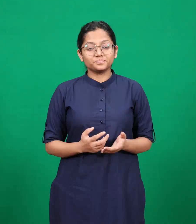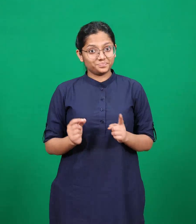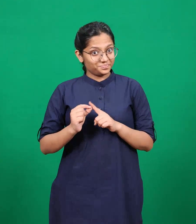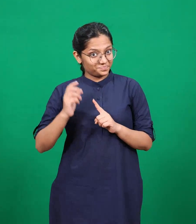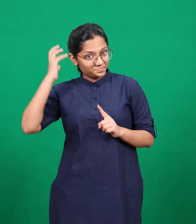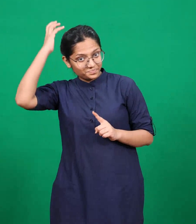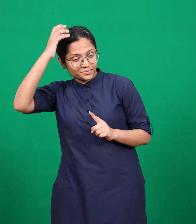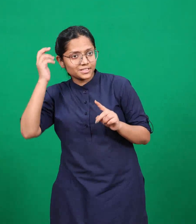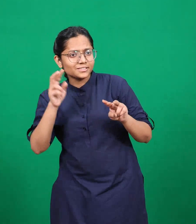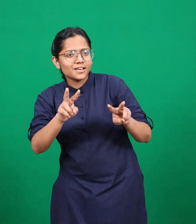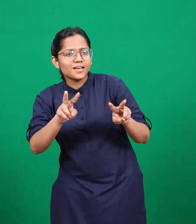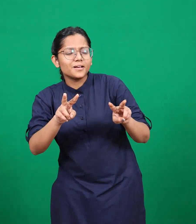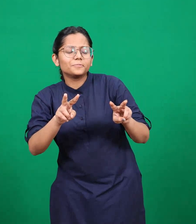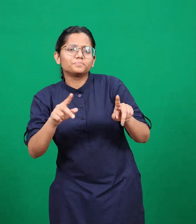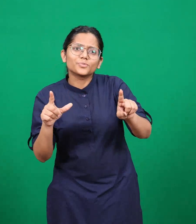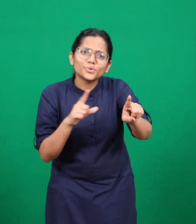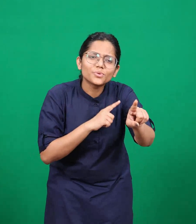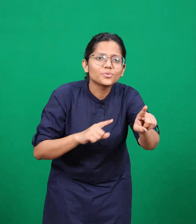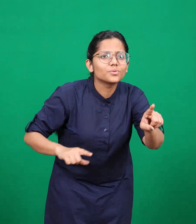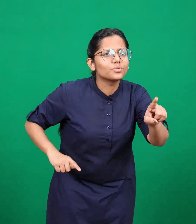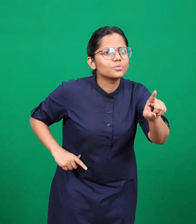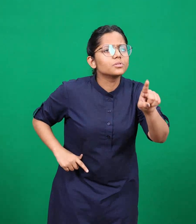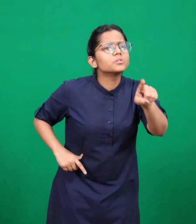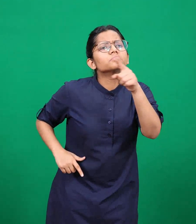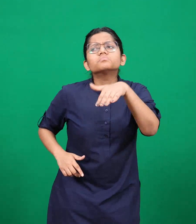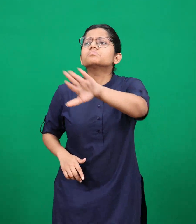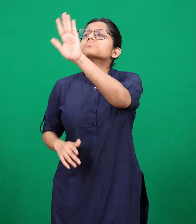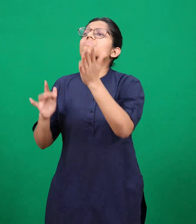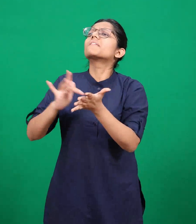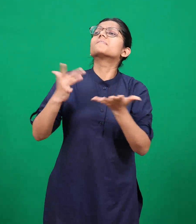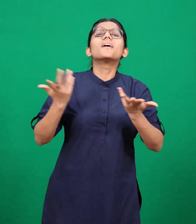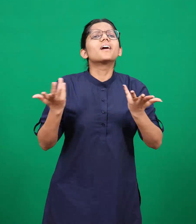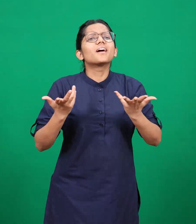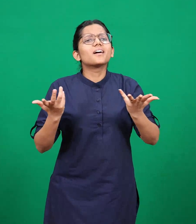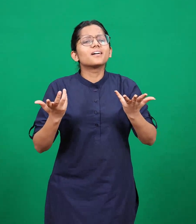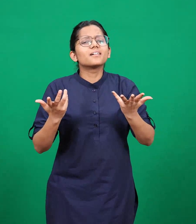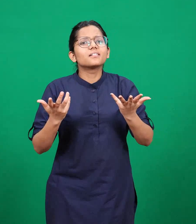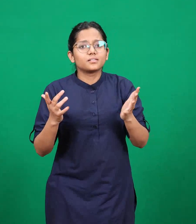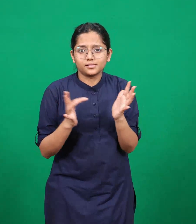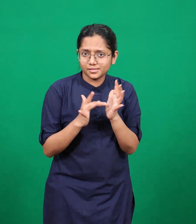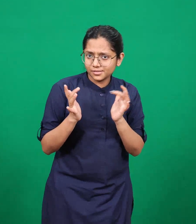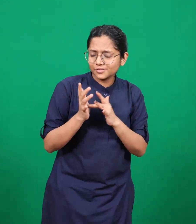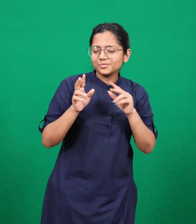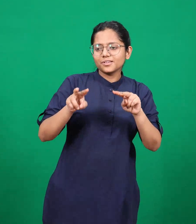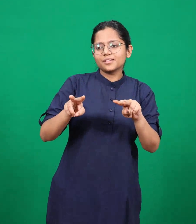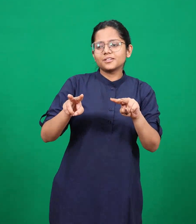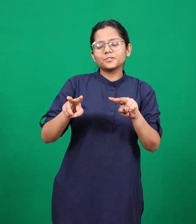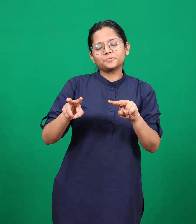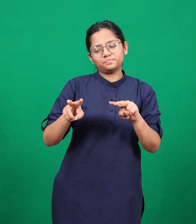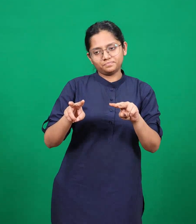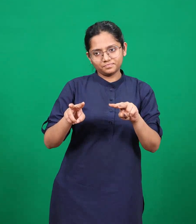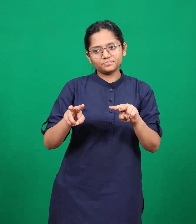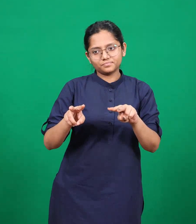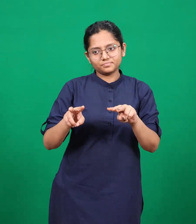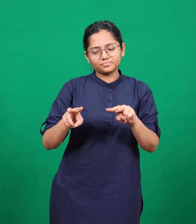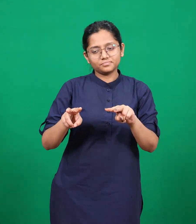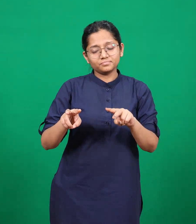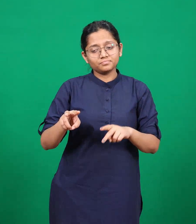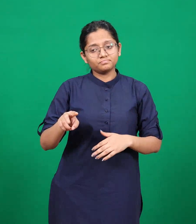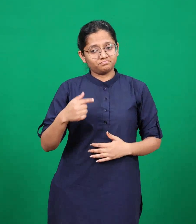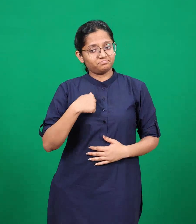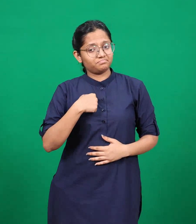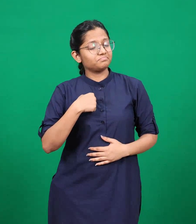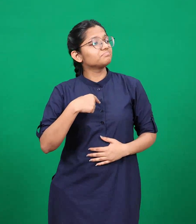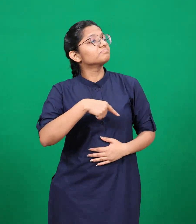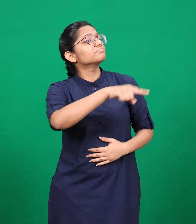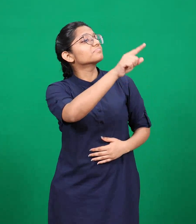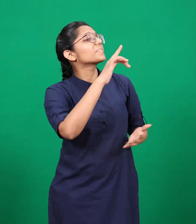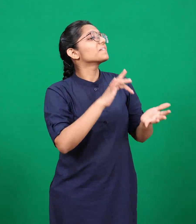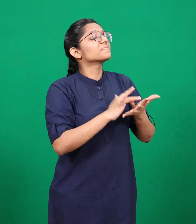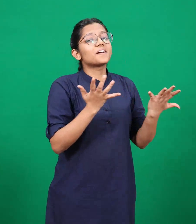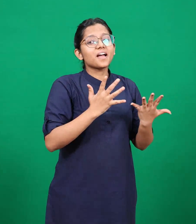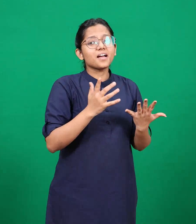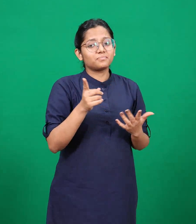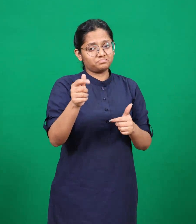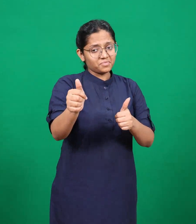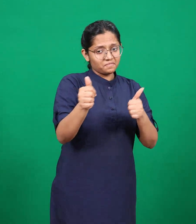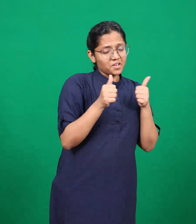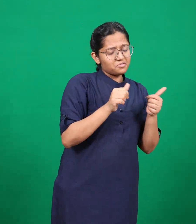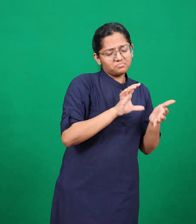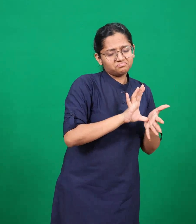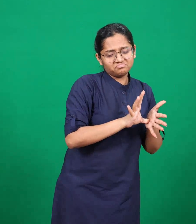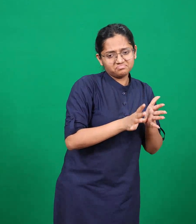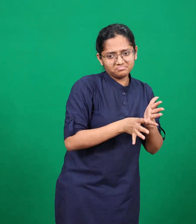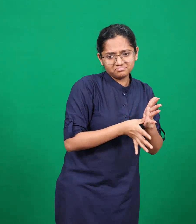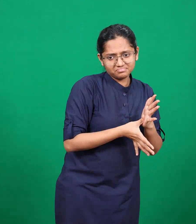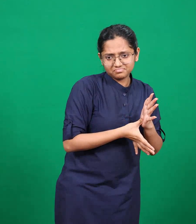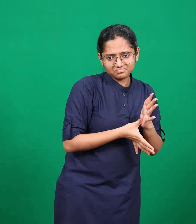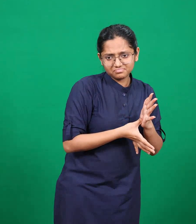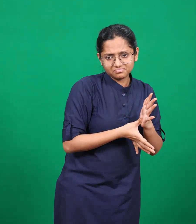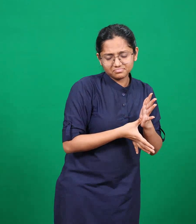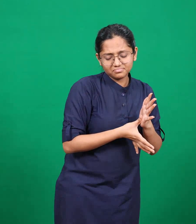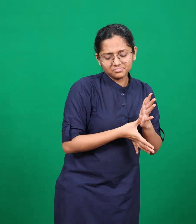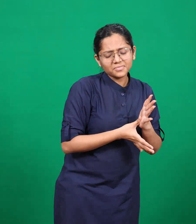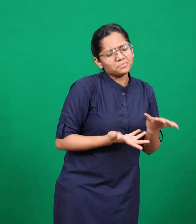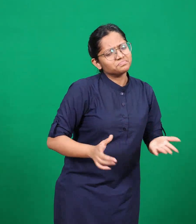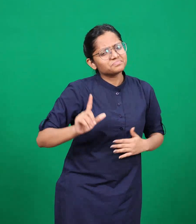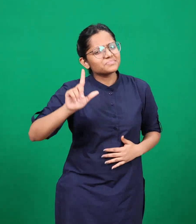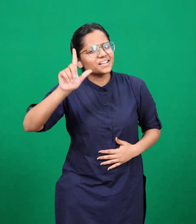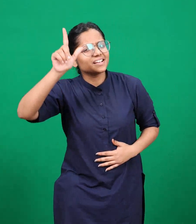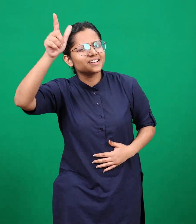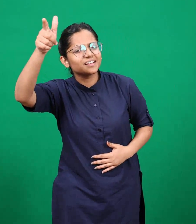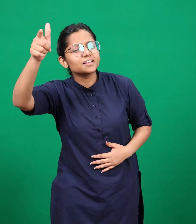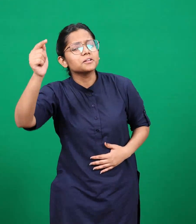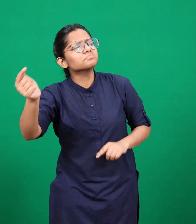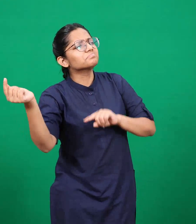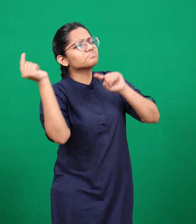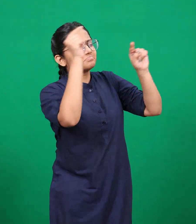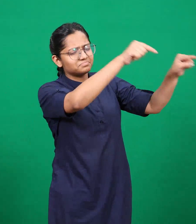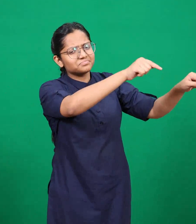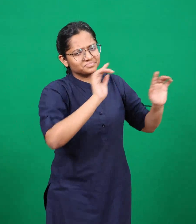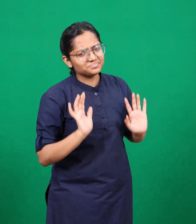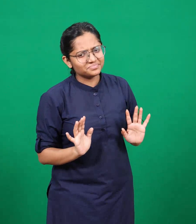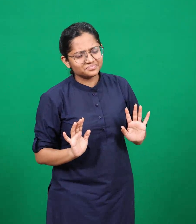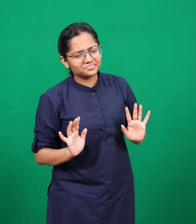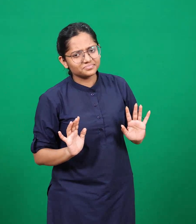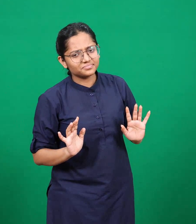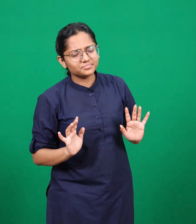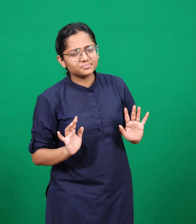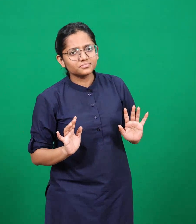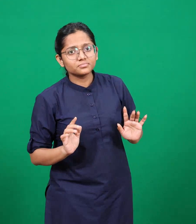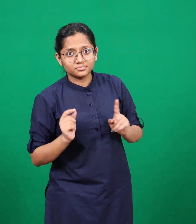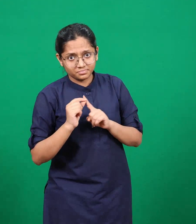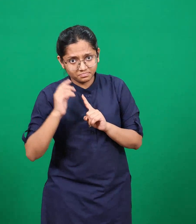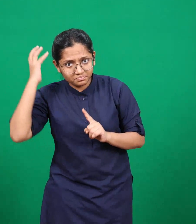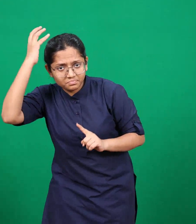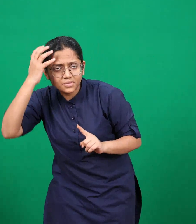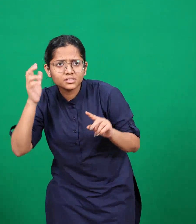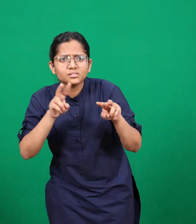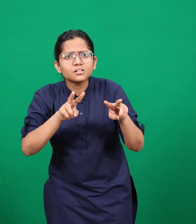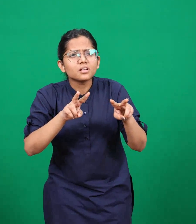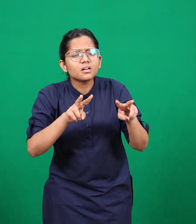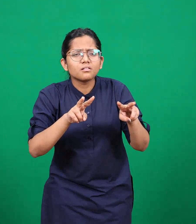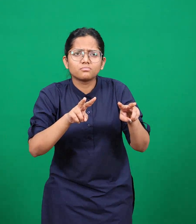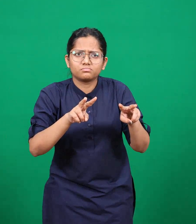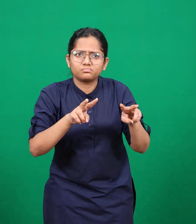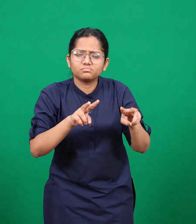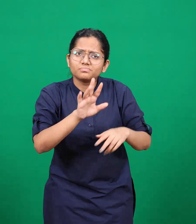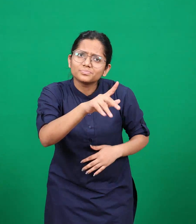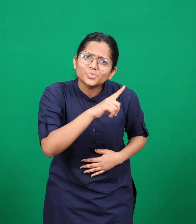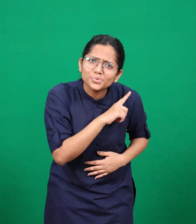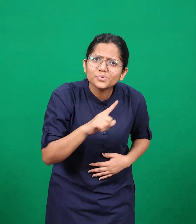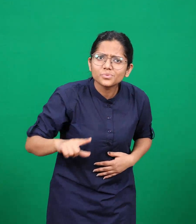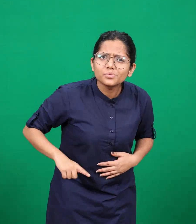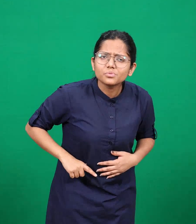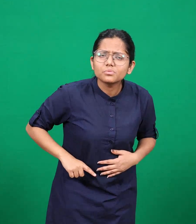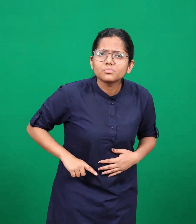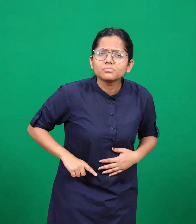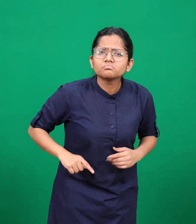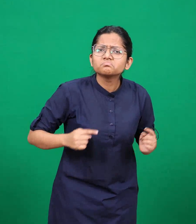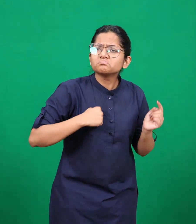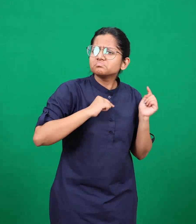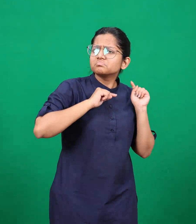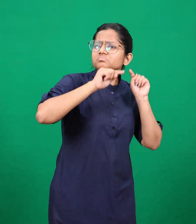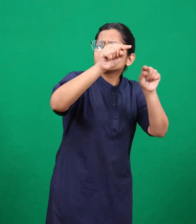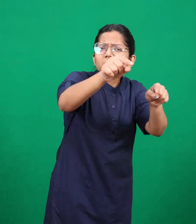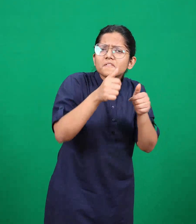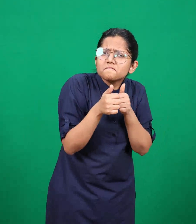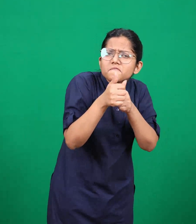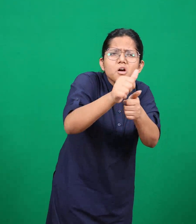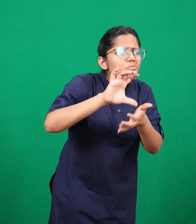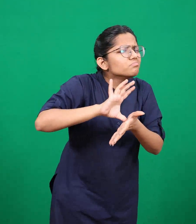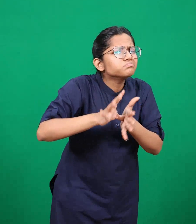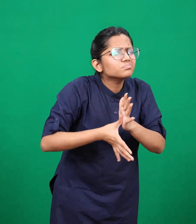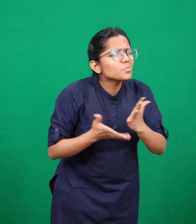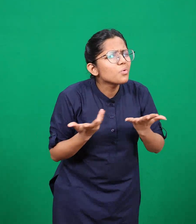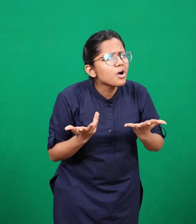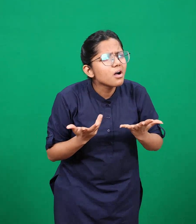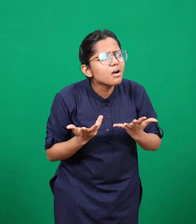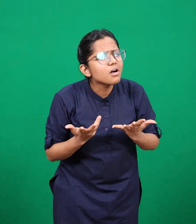"Lord, where are You going?" Simon Peter asked. Jesus answered, "Where I am going, you cannot follow Me now, but you will follow later."